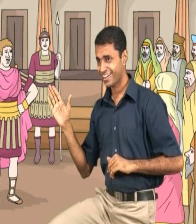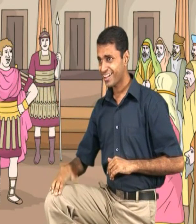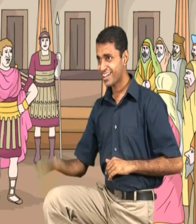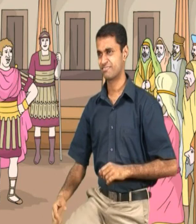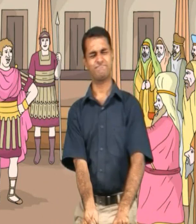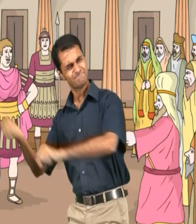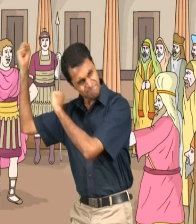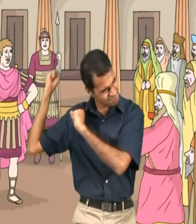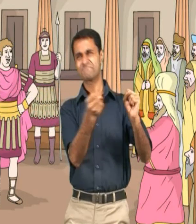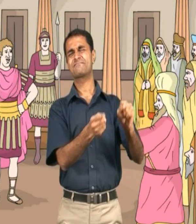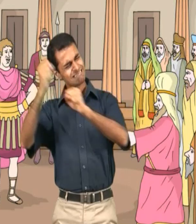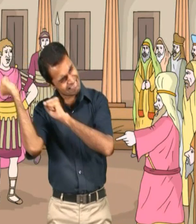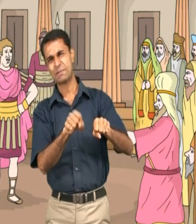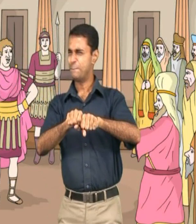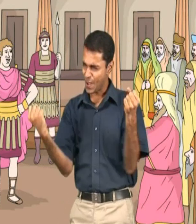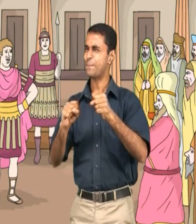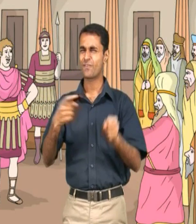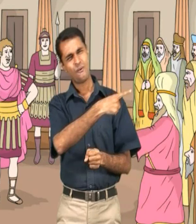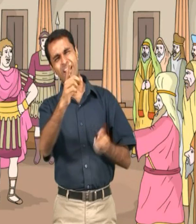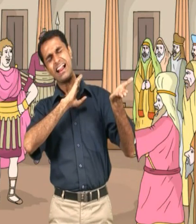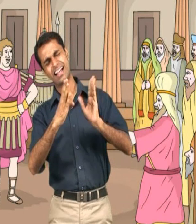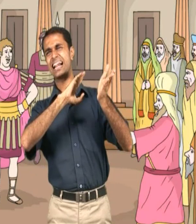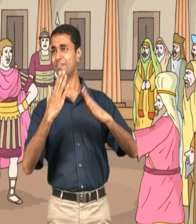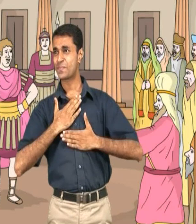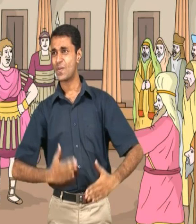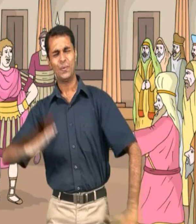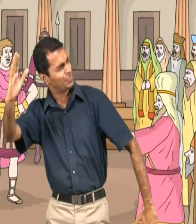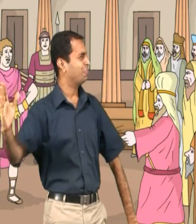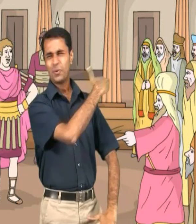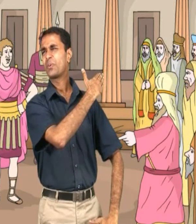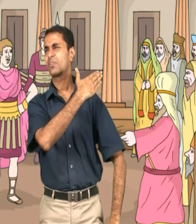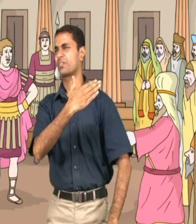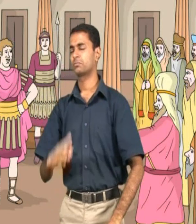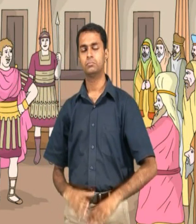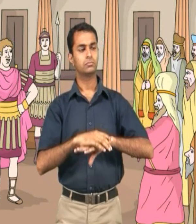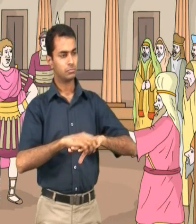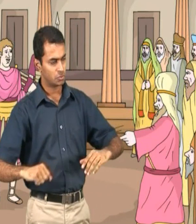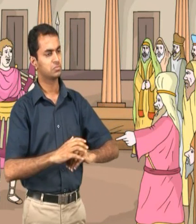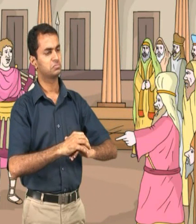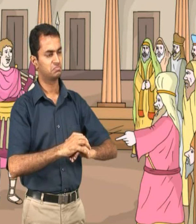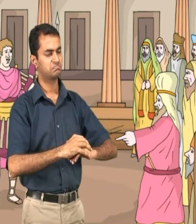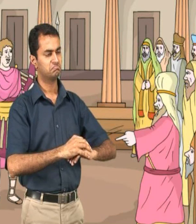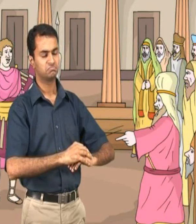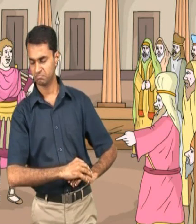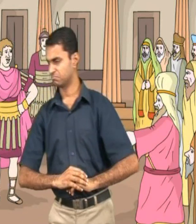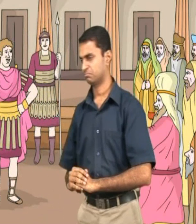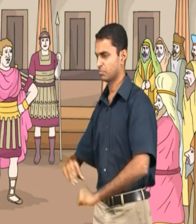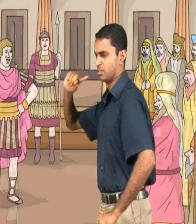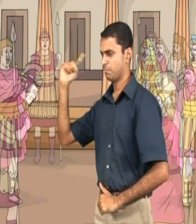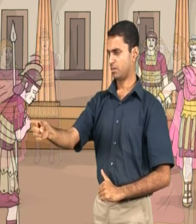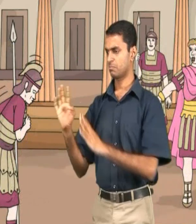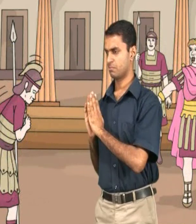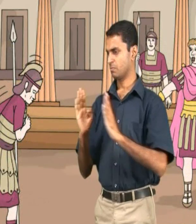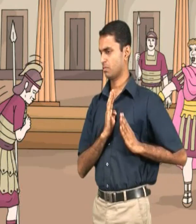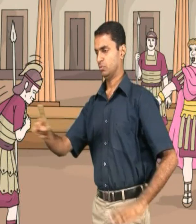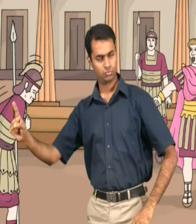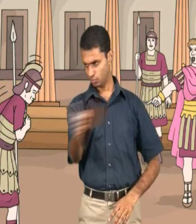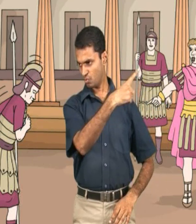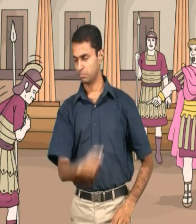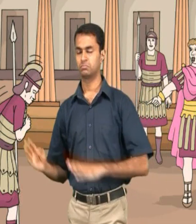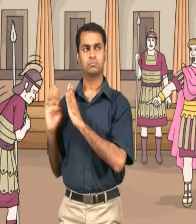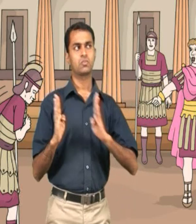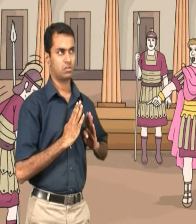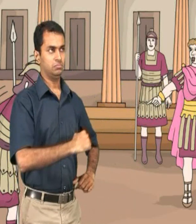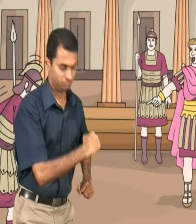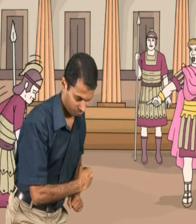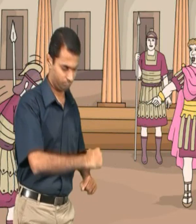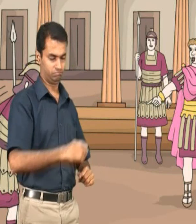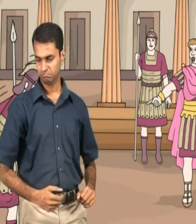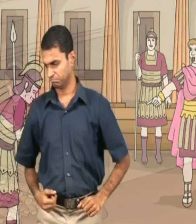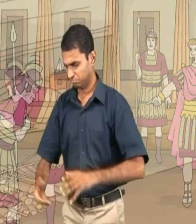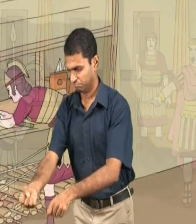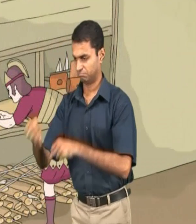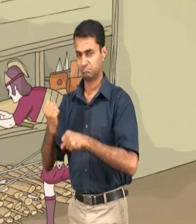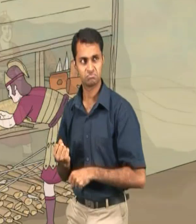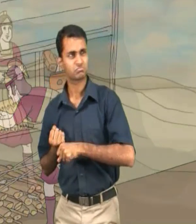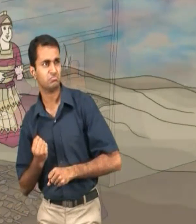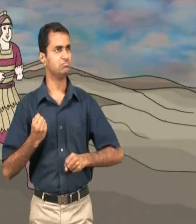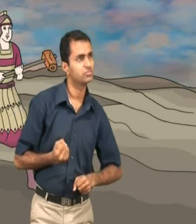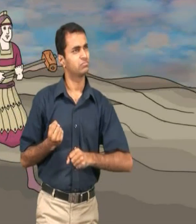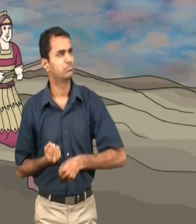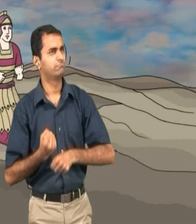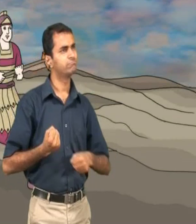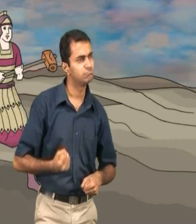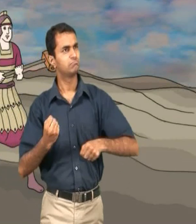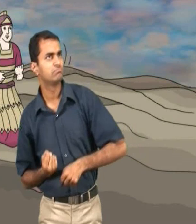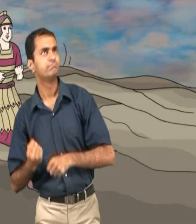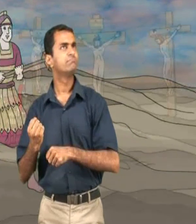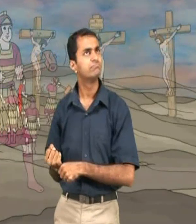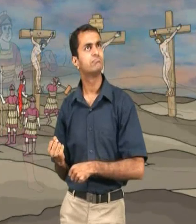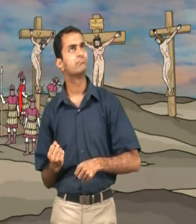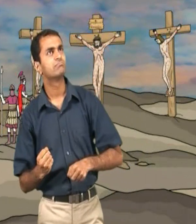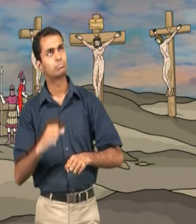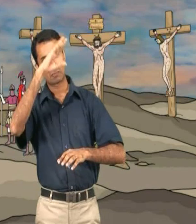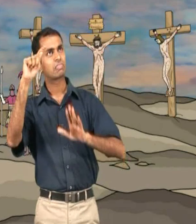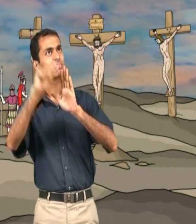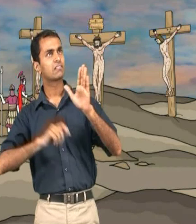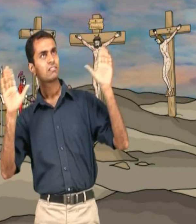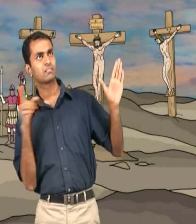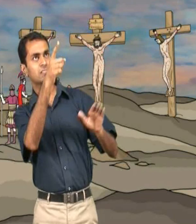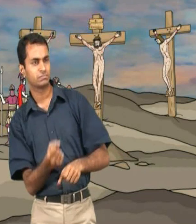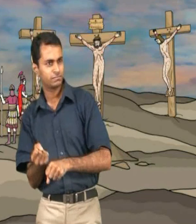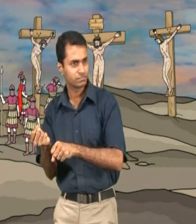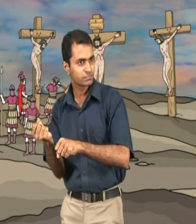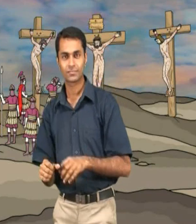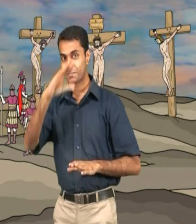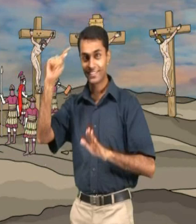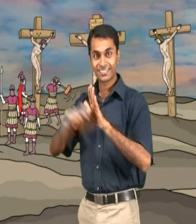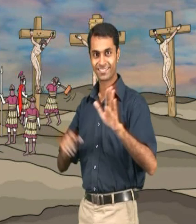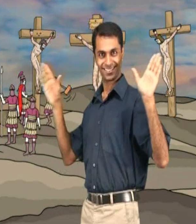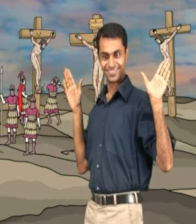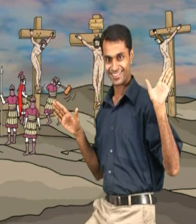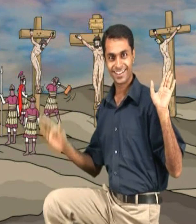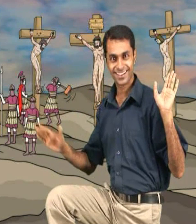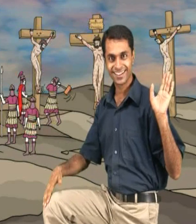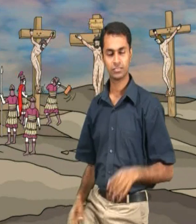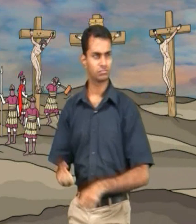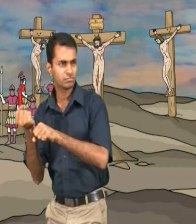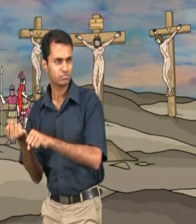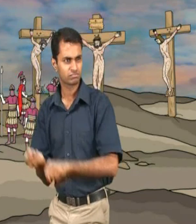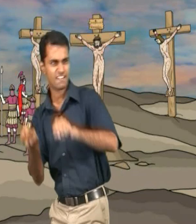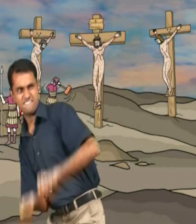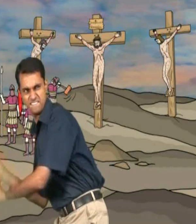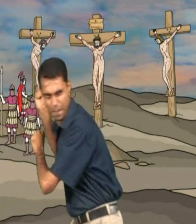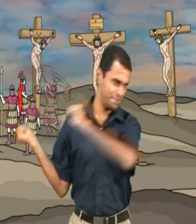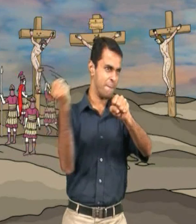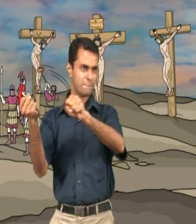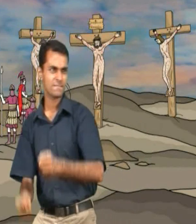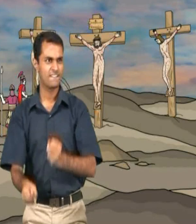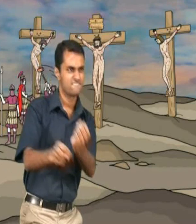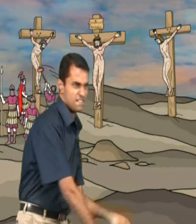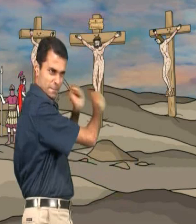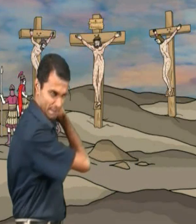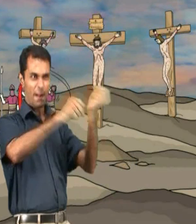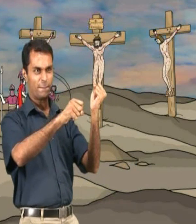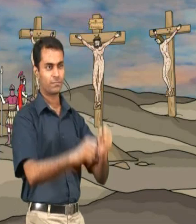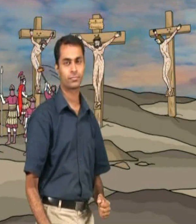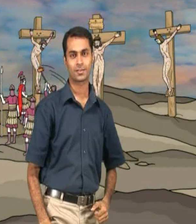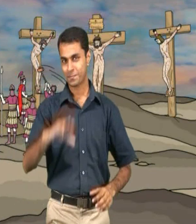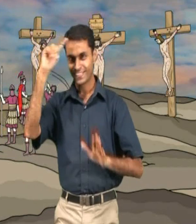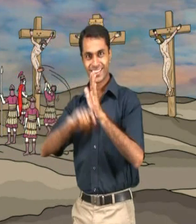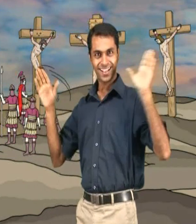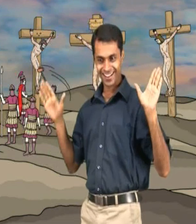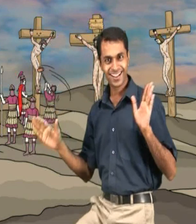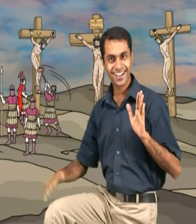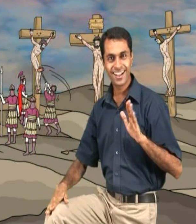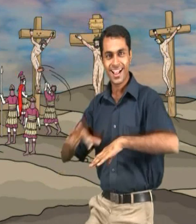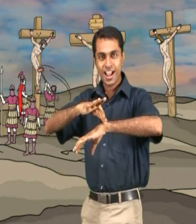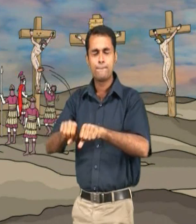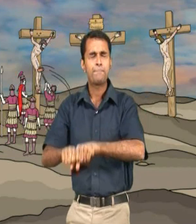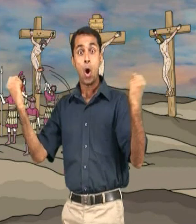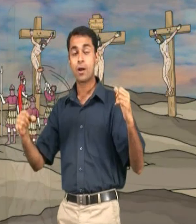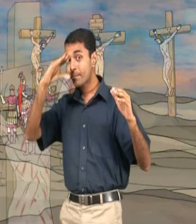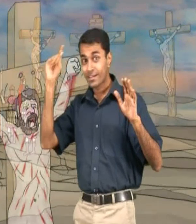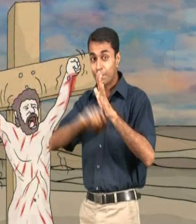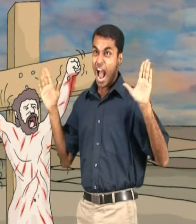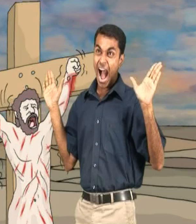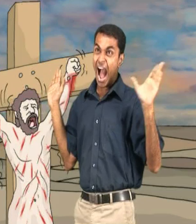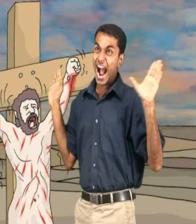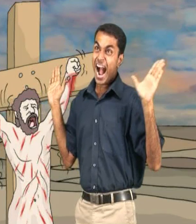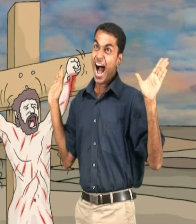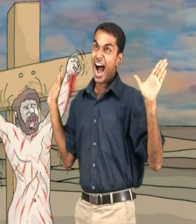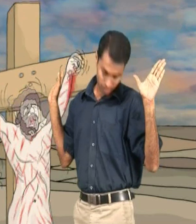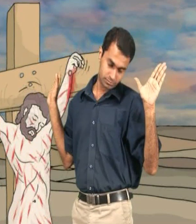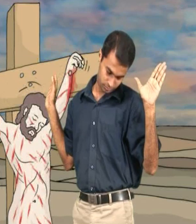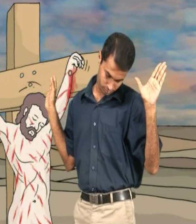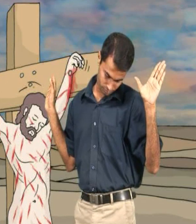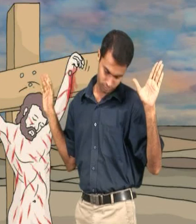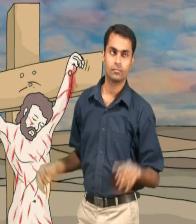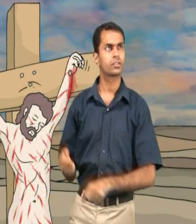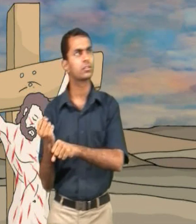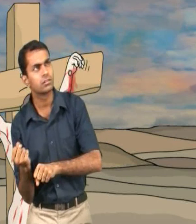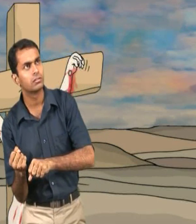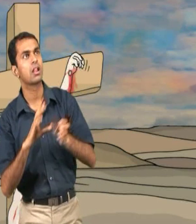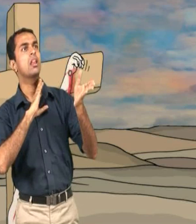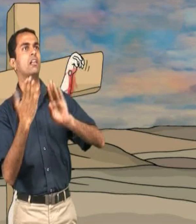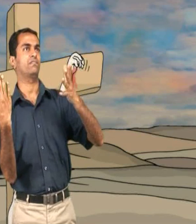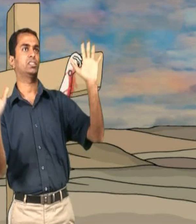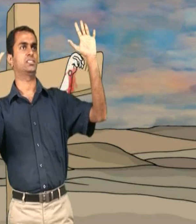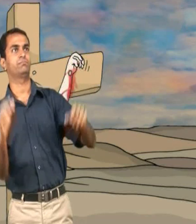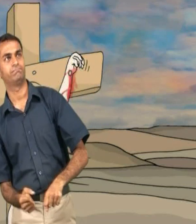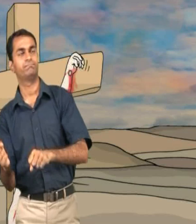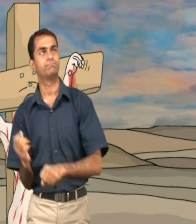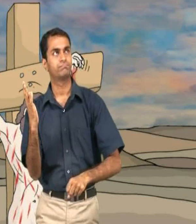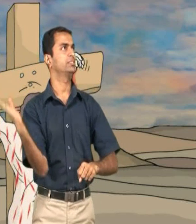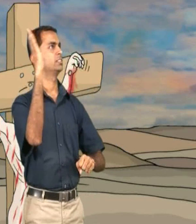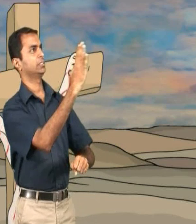So the soldiers came and broke the legs of the first man who had been crucified with Jesus, and those of the other. But when they came to Jesus and saw that He was already dead, they did not break His legs.